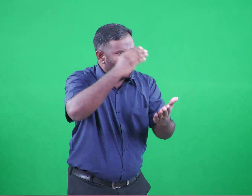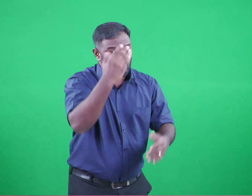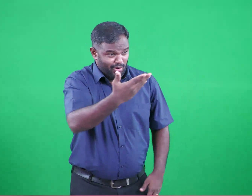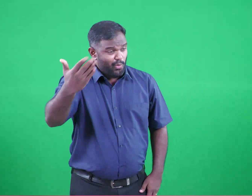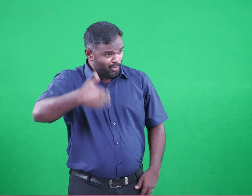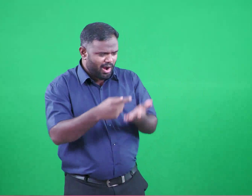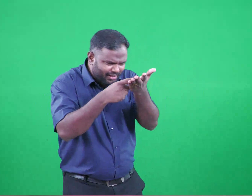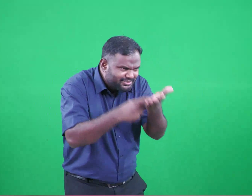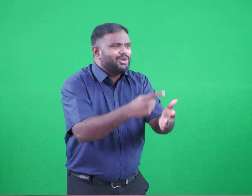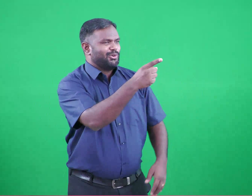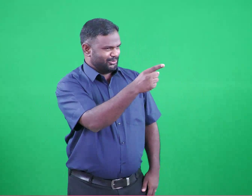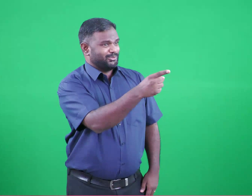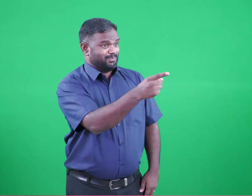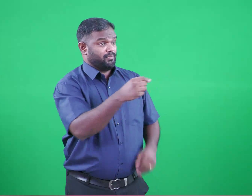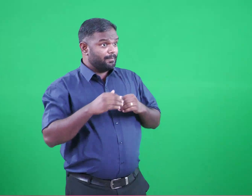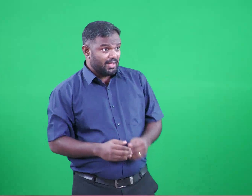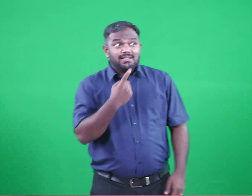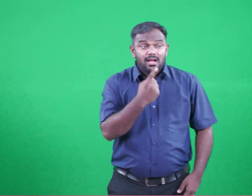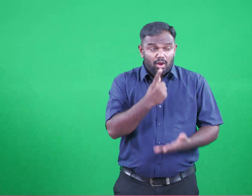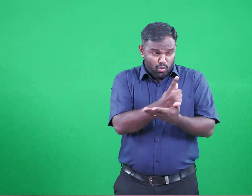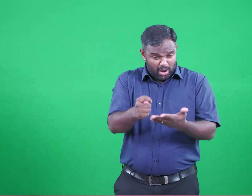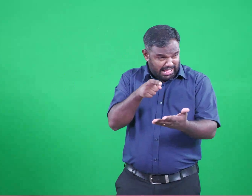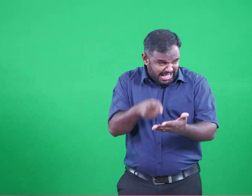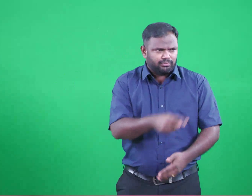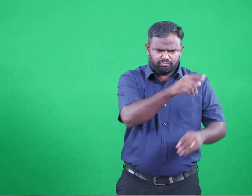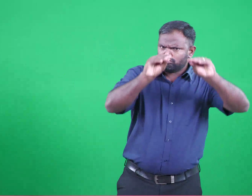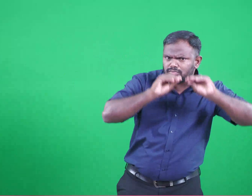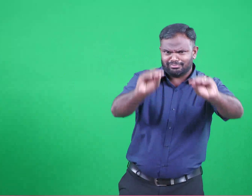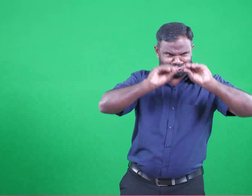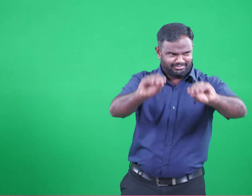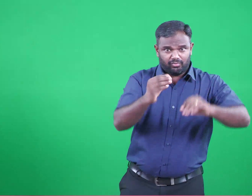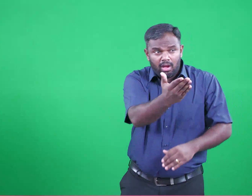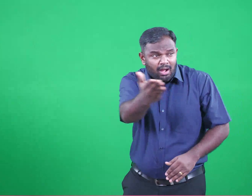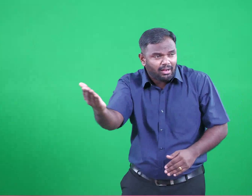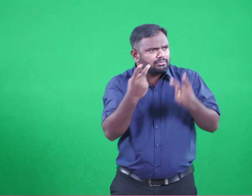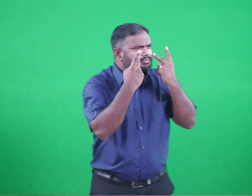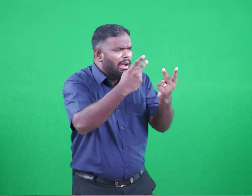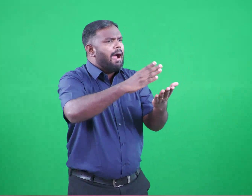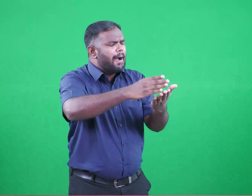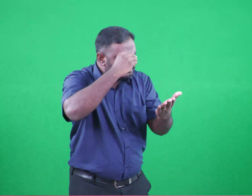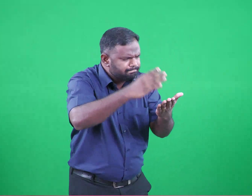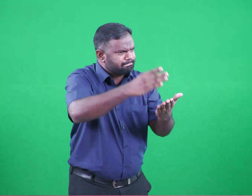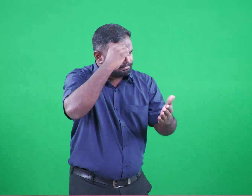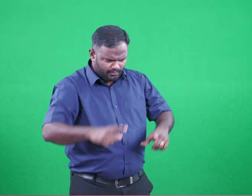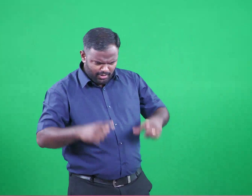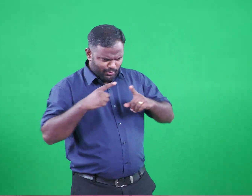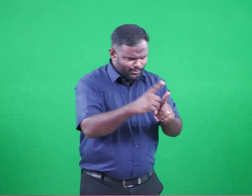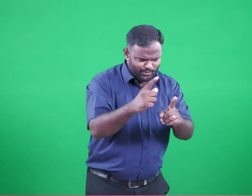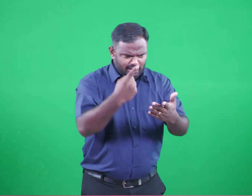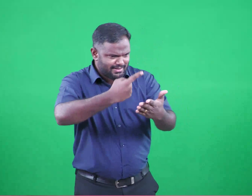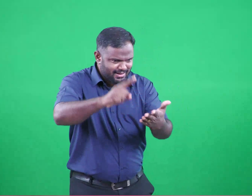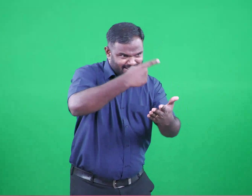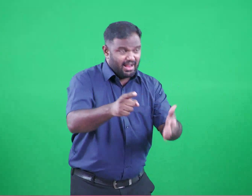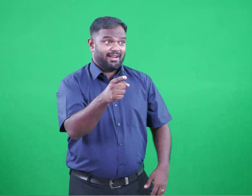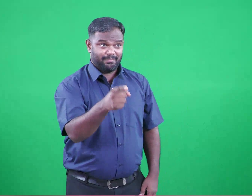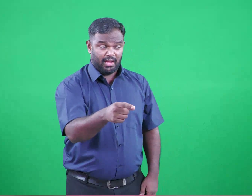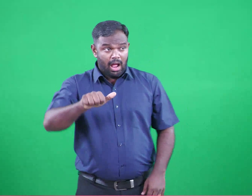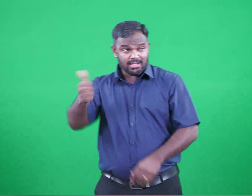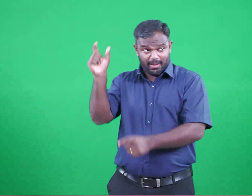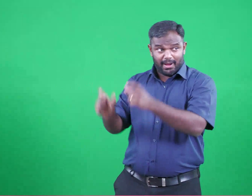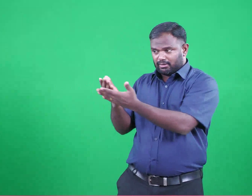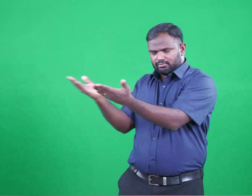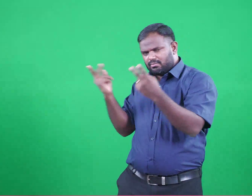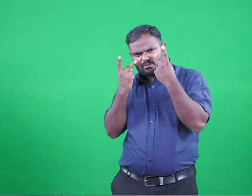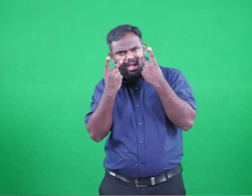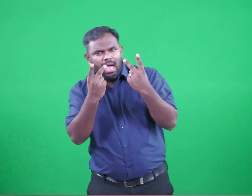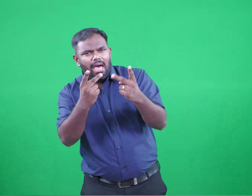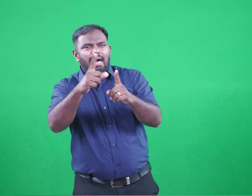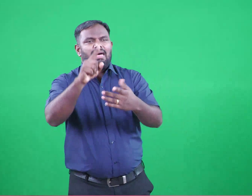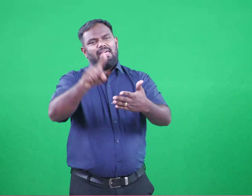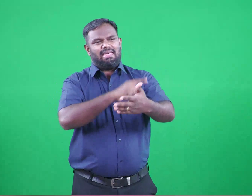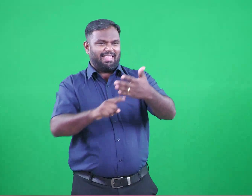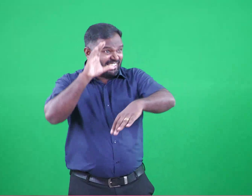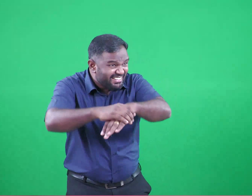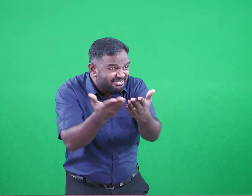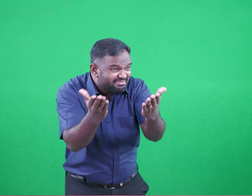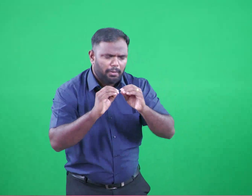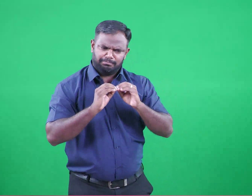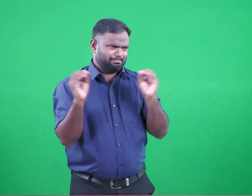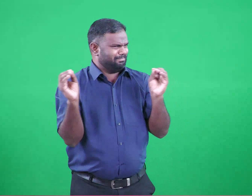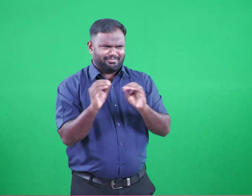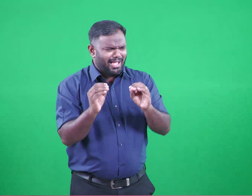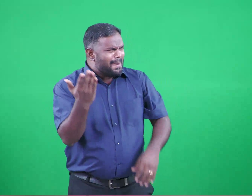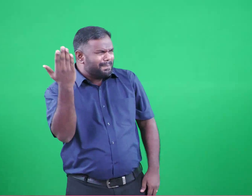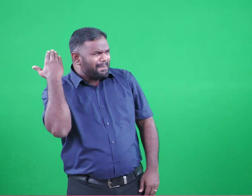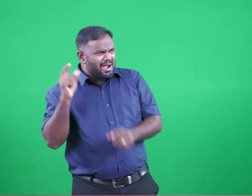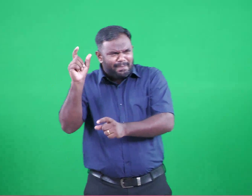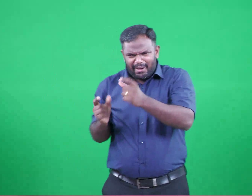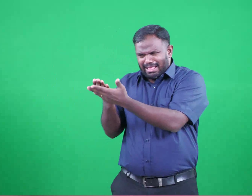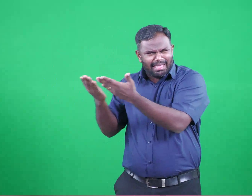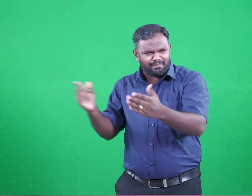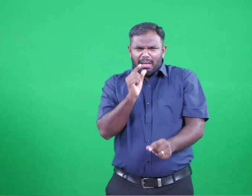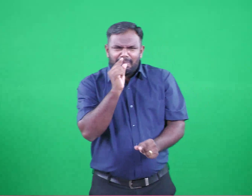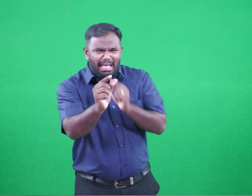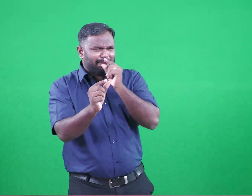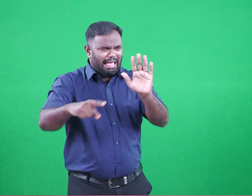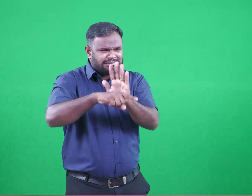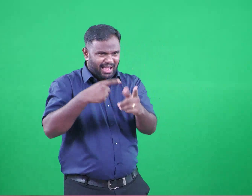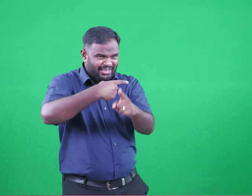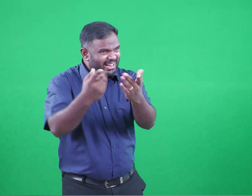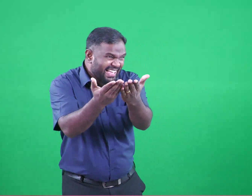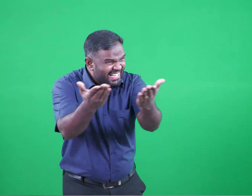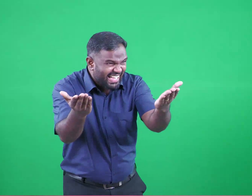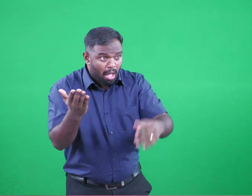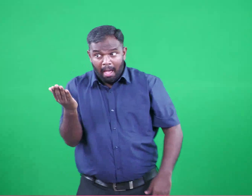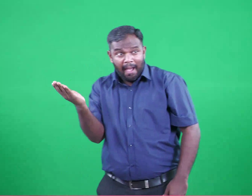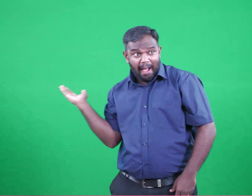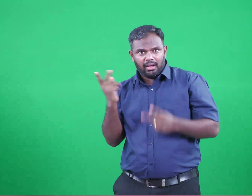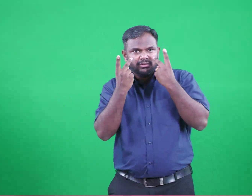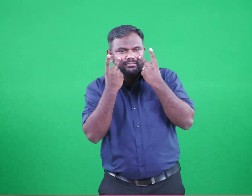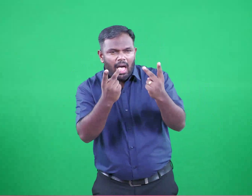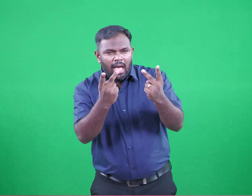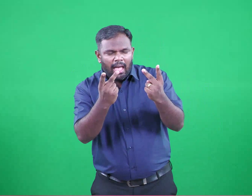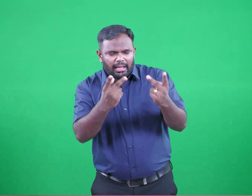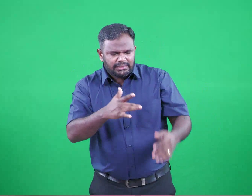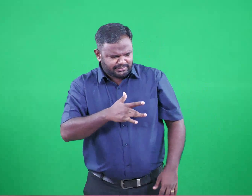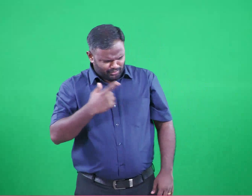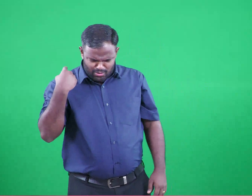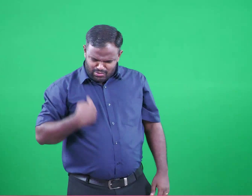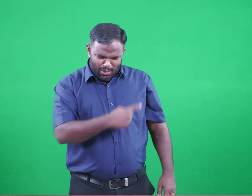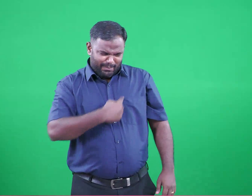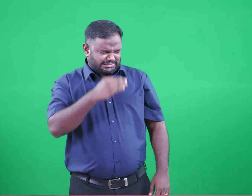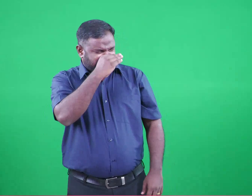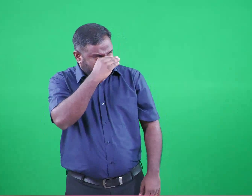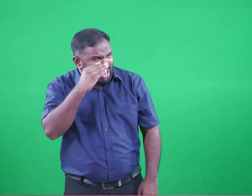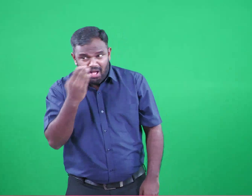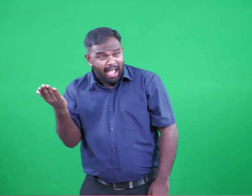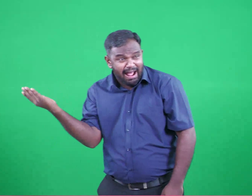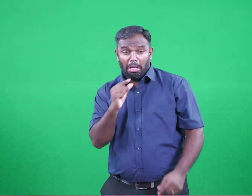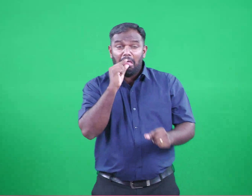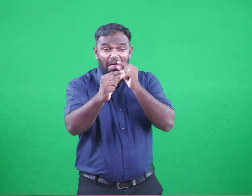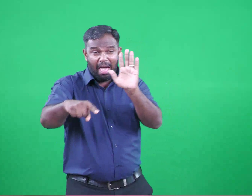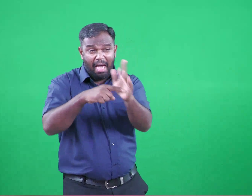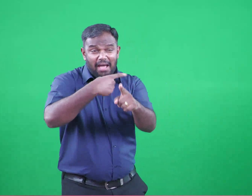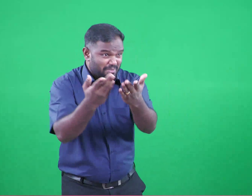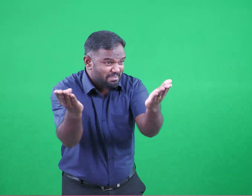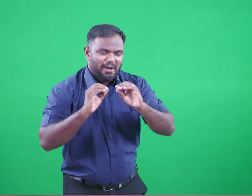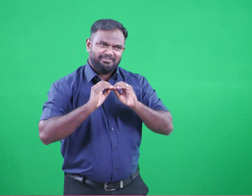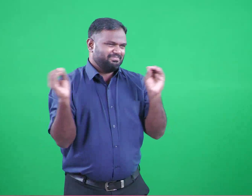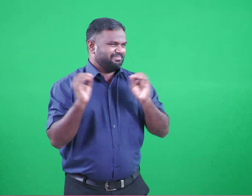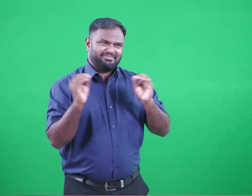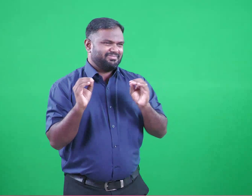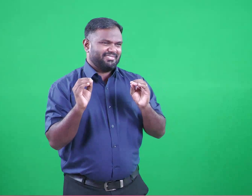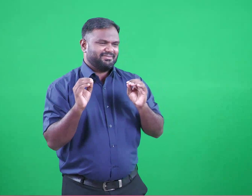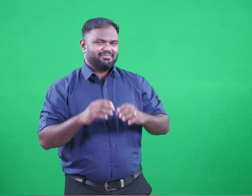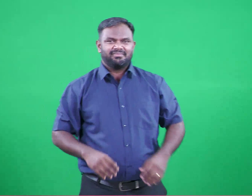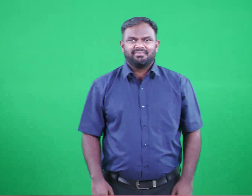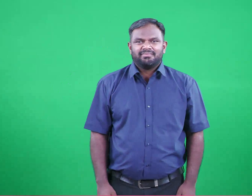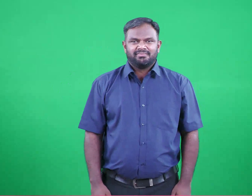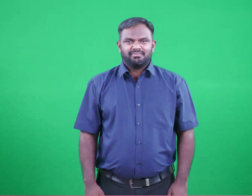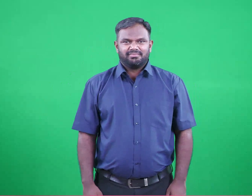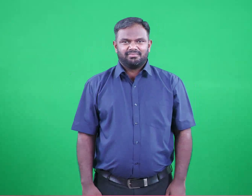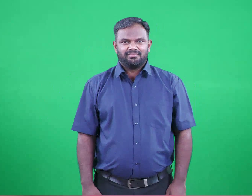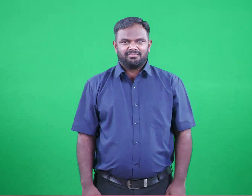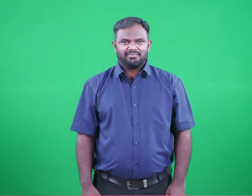In your teaching show integrity, dignity, and wholesome speech that is above reproach, so that anyone who opposes us will be ashamed to have nothing bad to say about us.